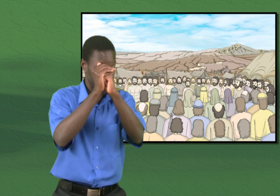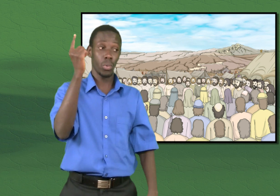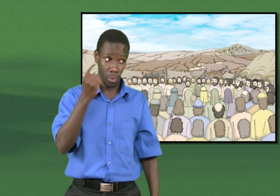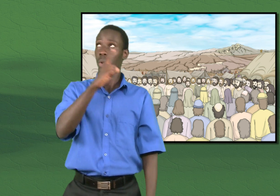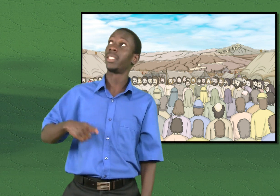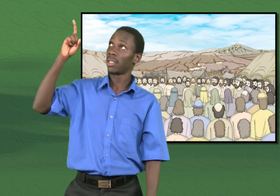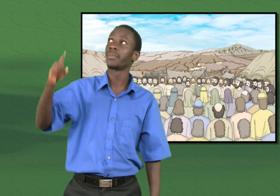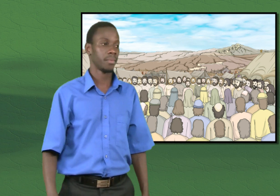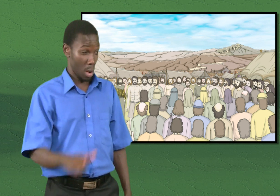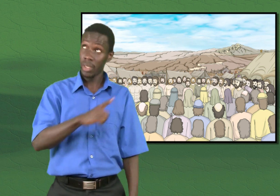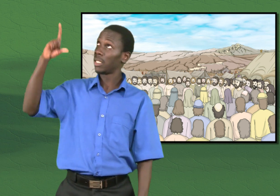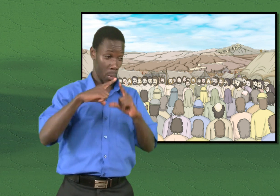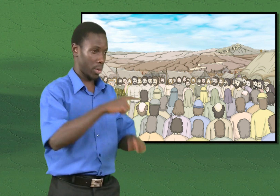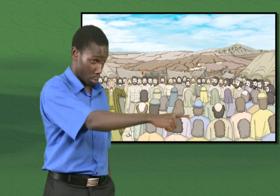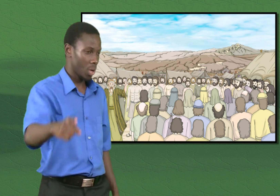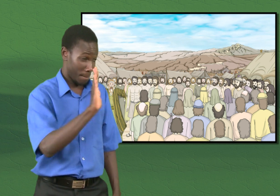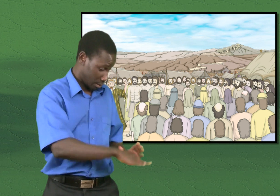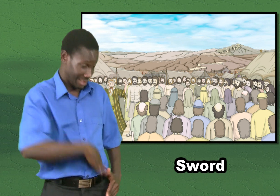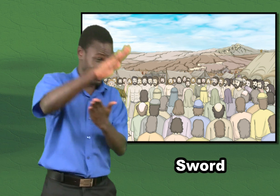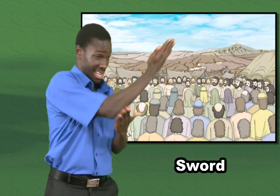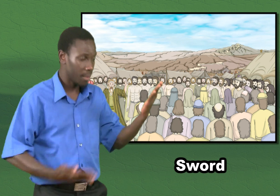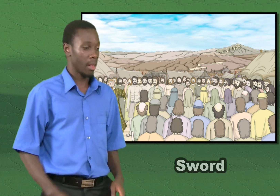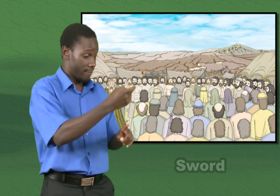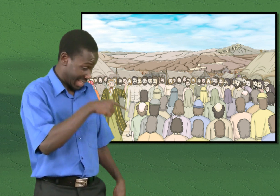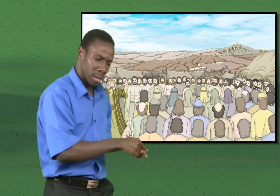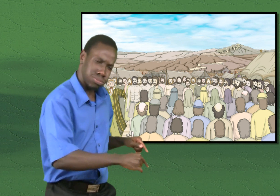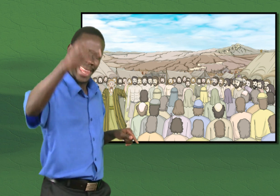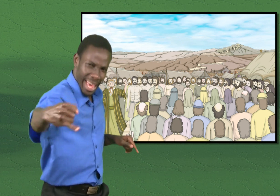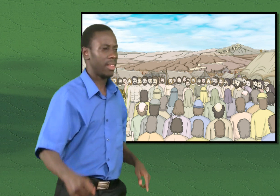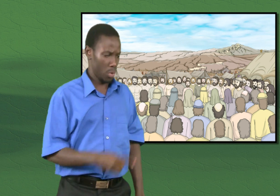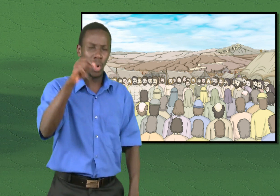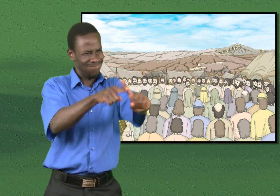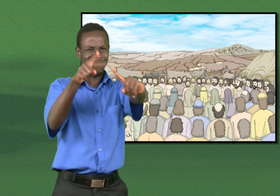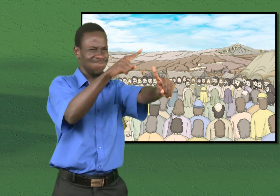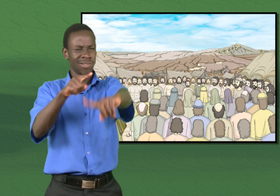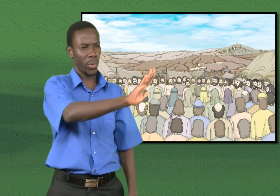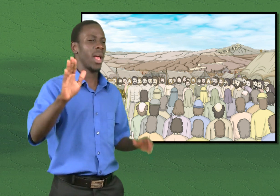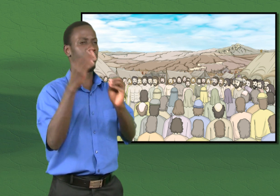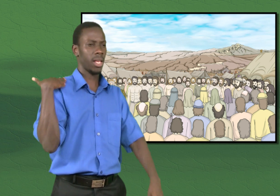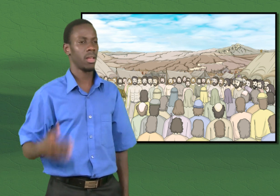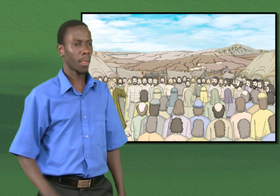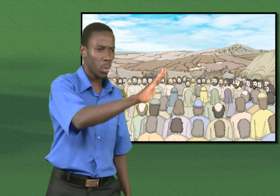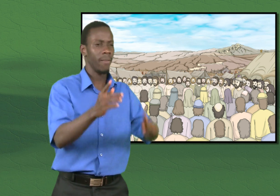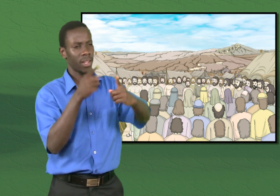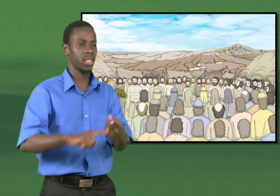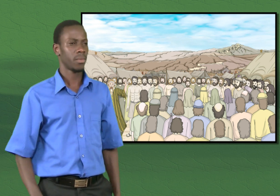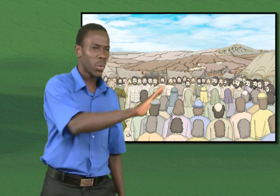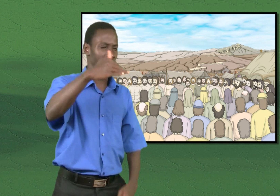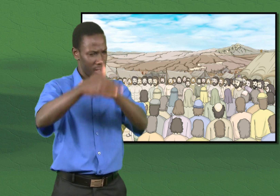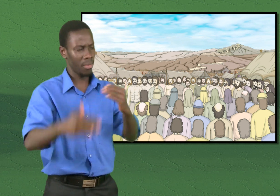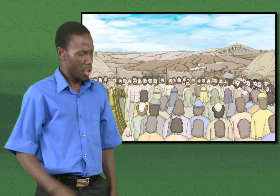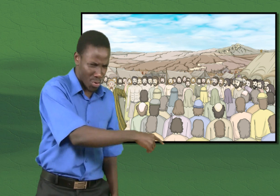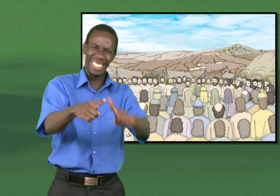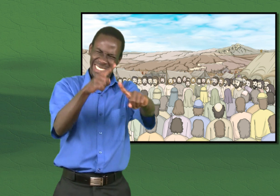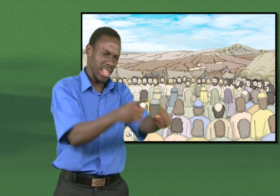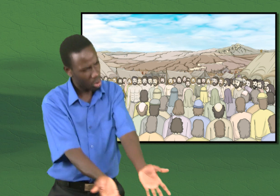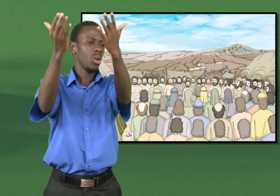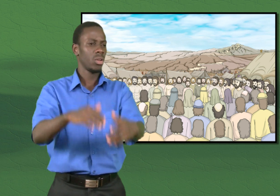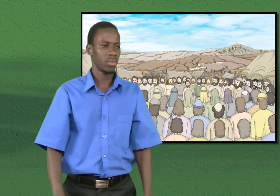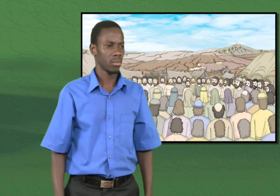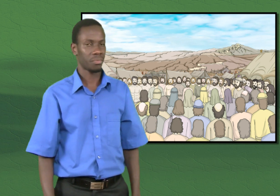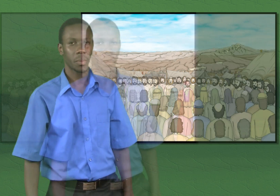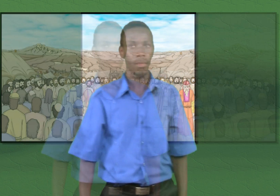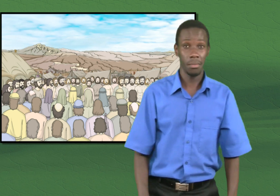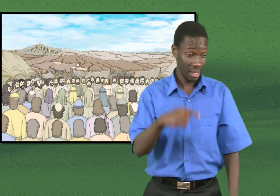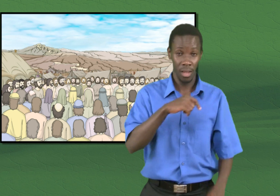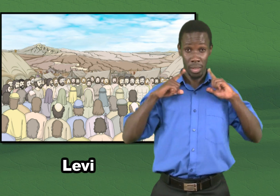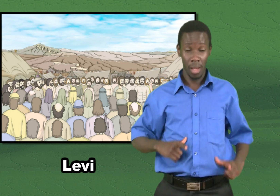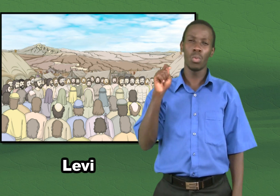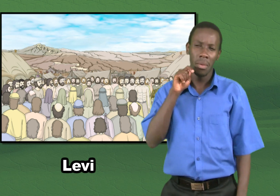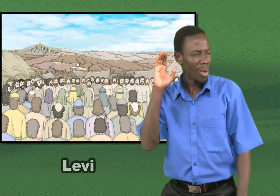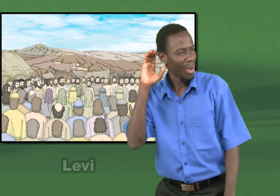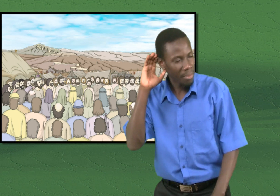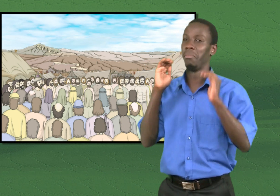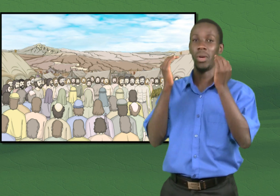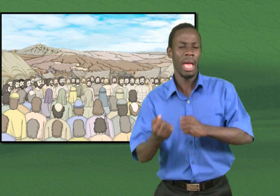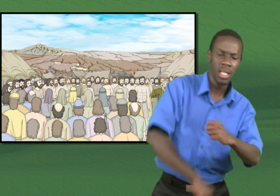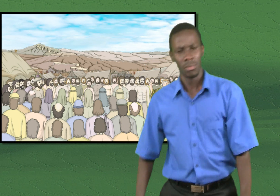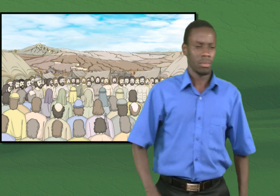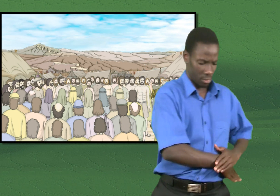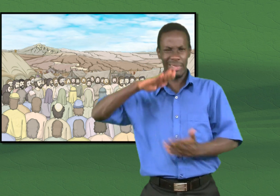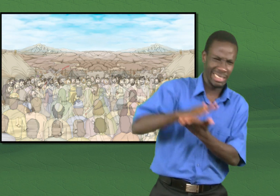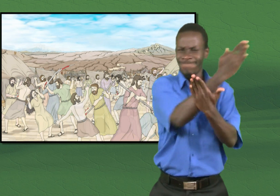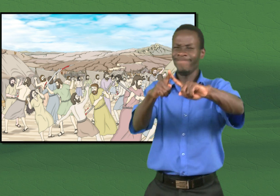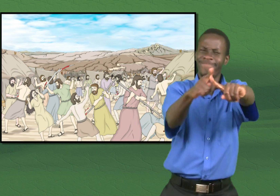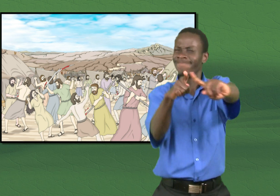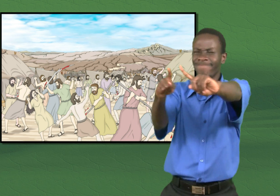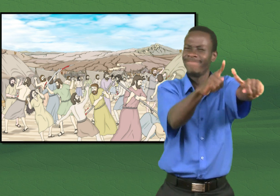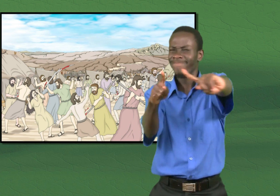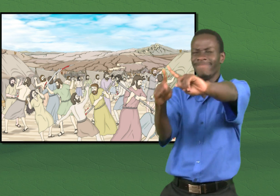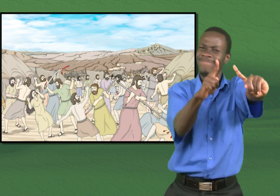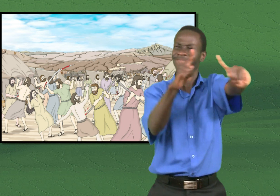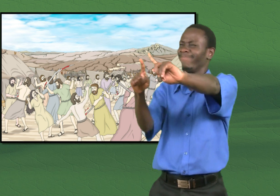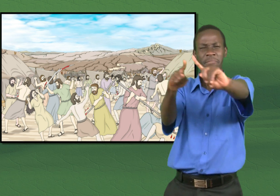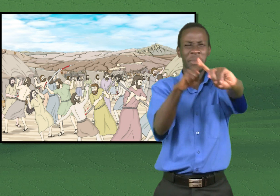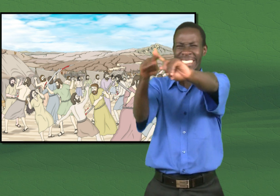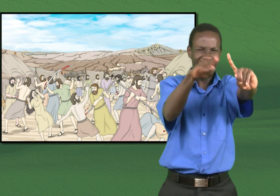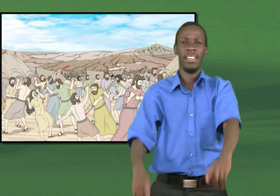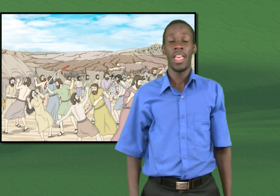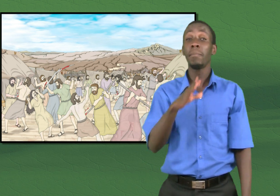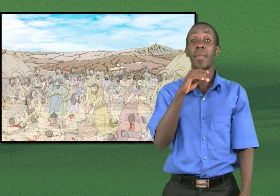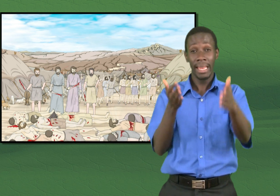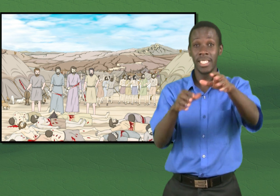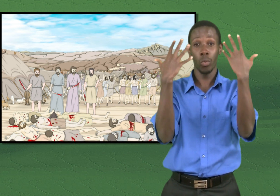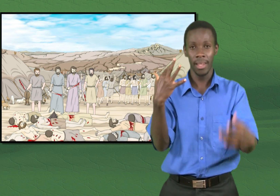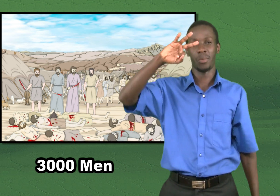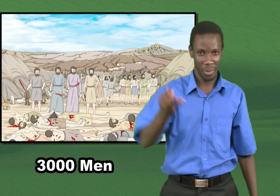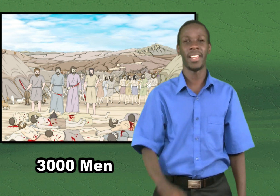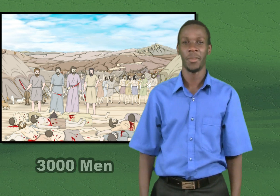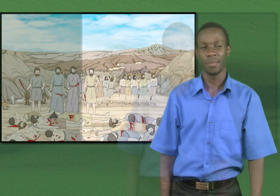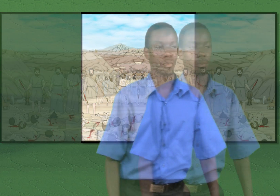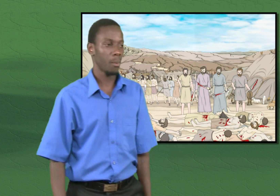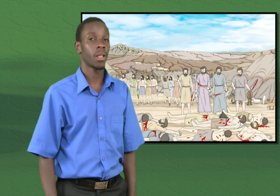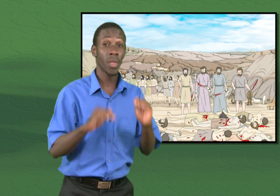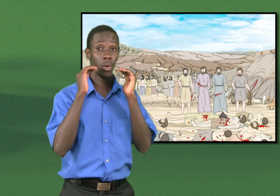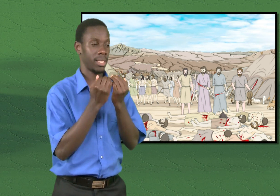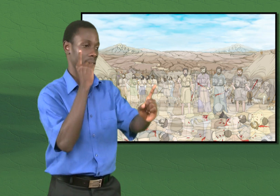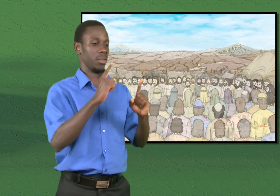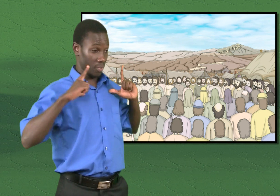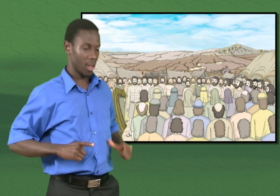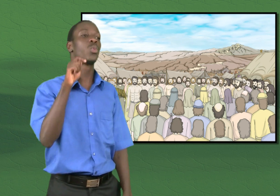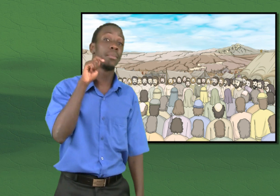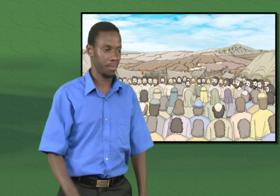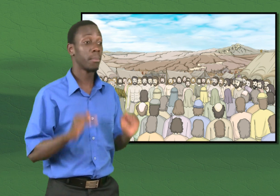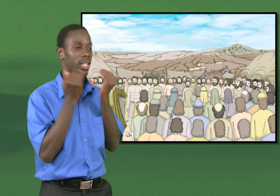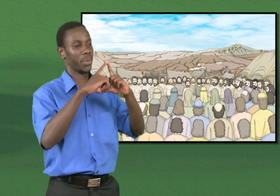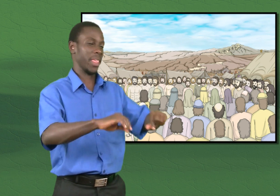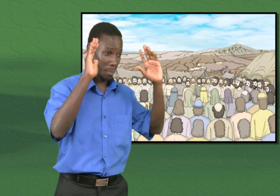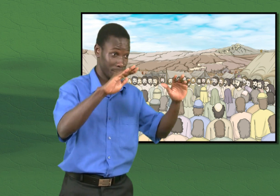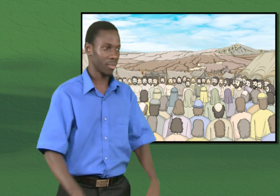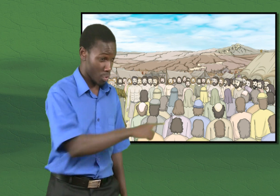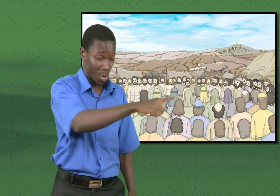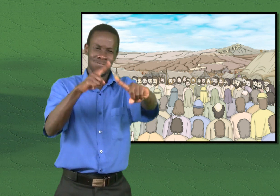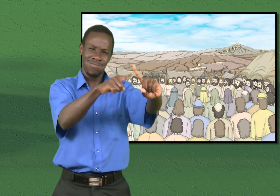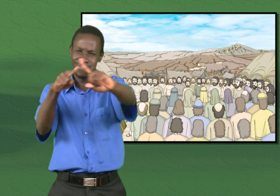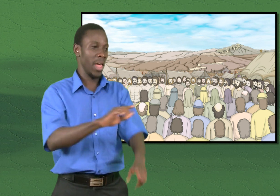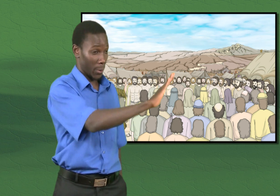He told them, “This is what the LORD, the God of Israel, says: ‘Each of you men is to fasten his sword to his side, go back and forth through the camp from gate to gate, and slay his brother, his friend, and his neighbor.’” The Levites did as Moses commanded, and that day about three thousand of the people fell dead.